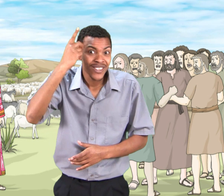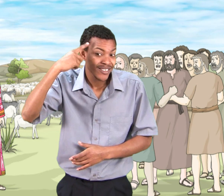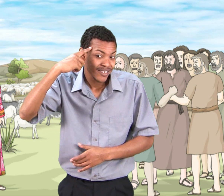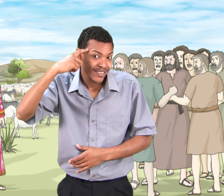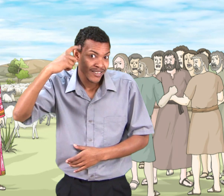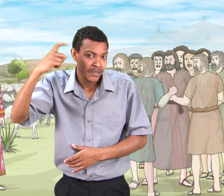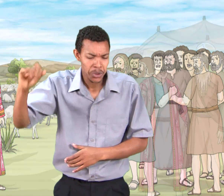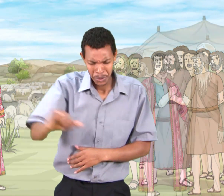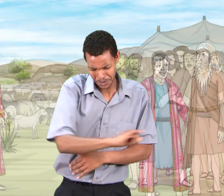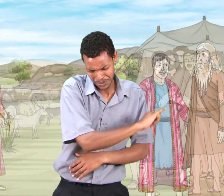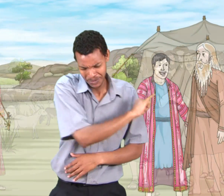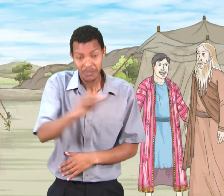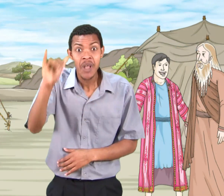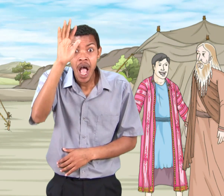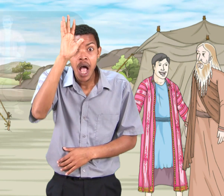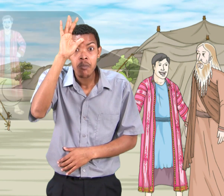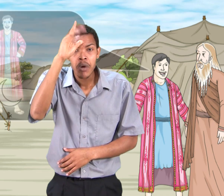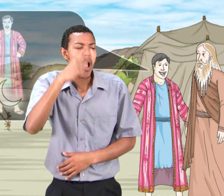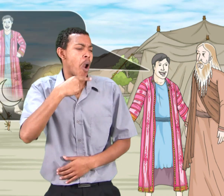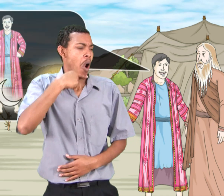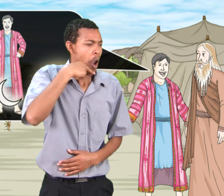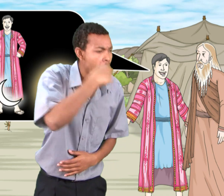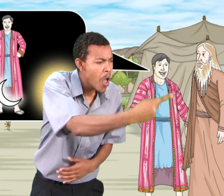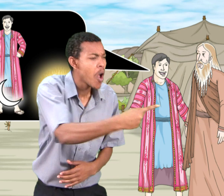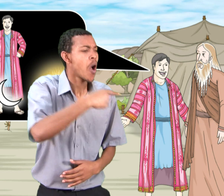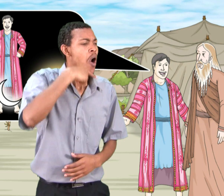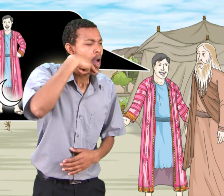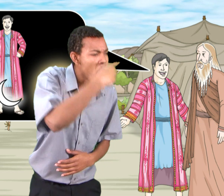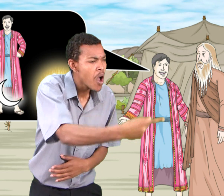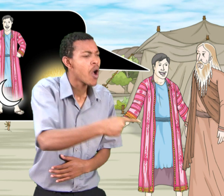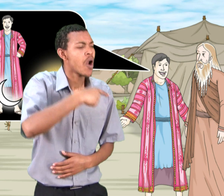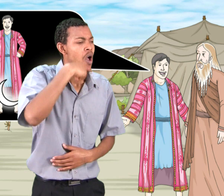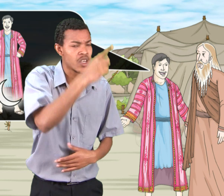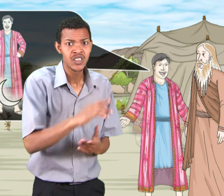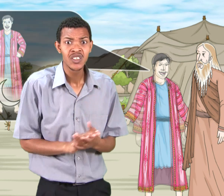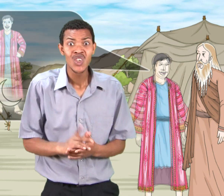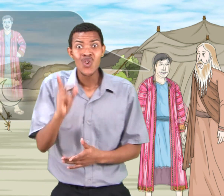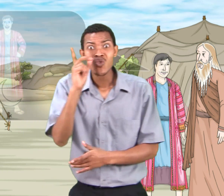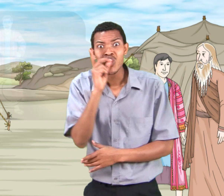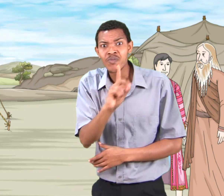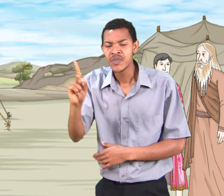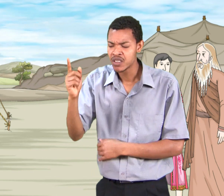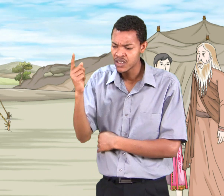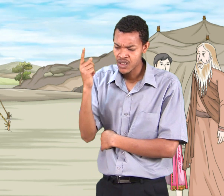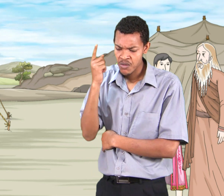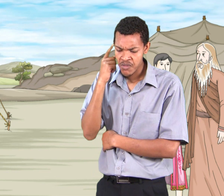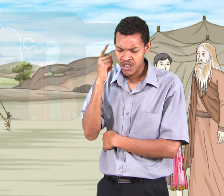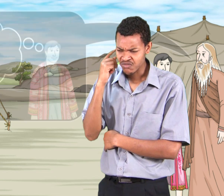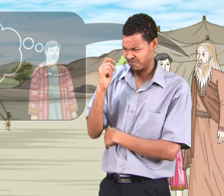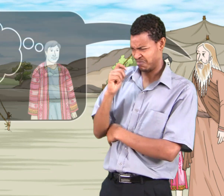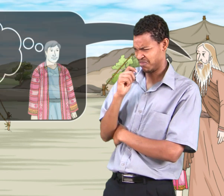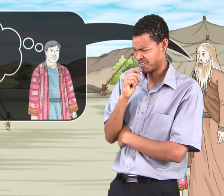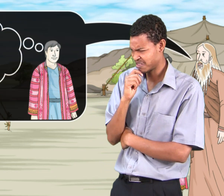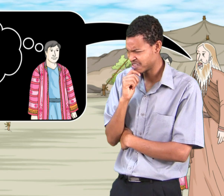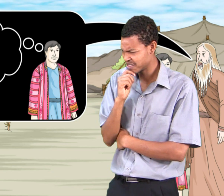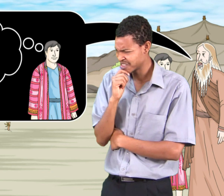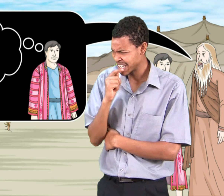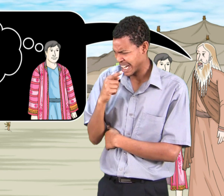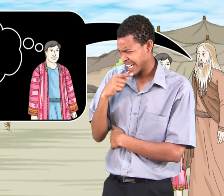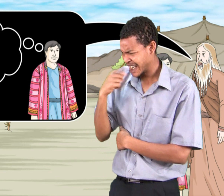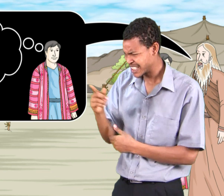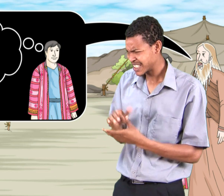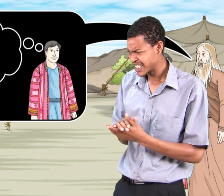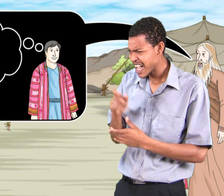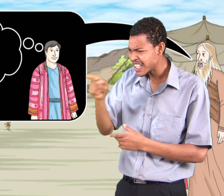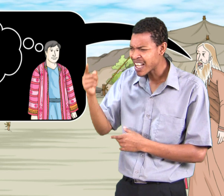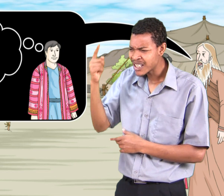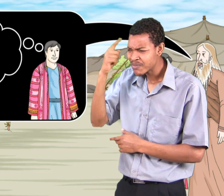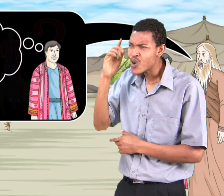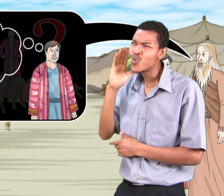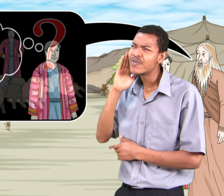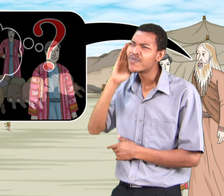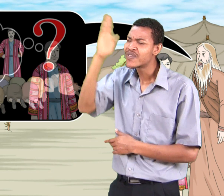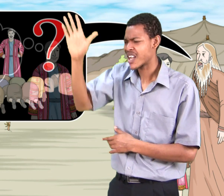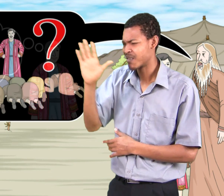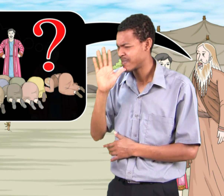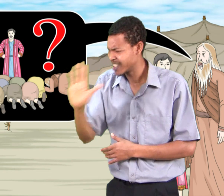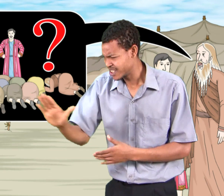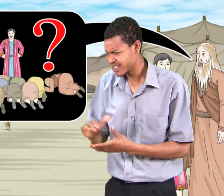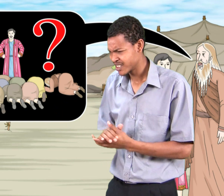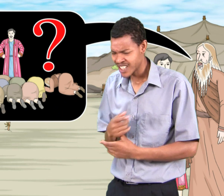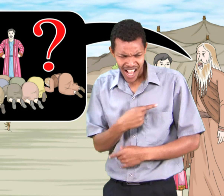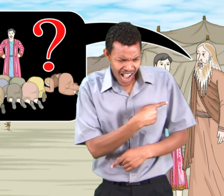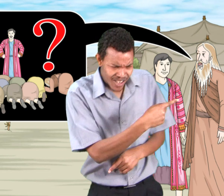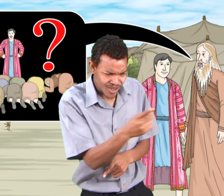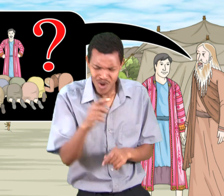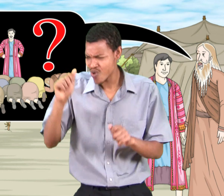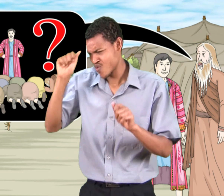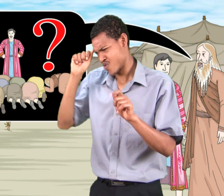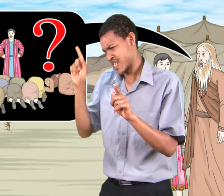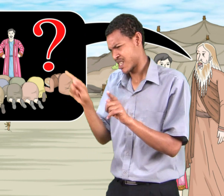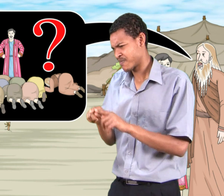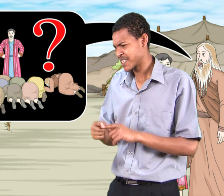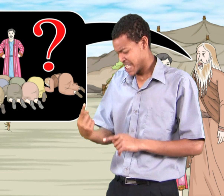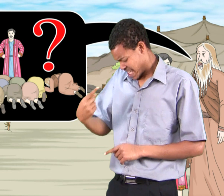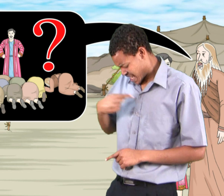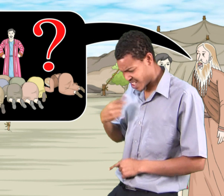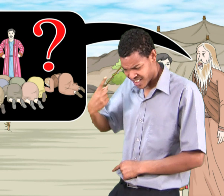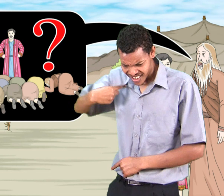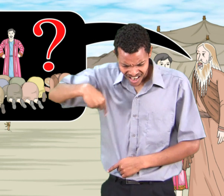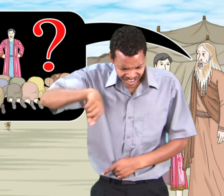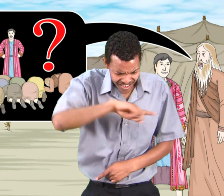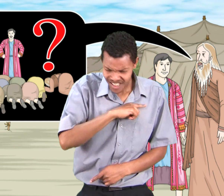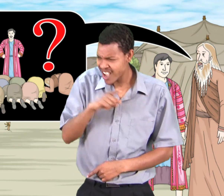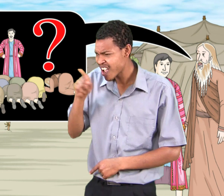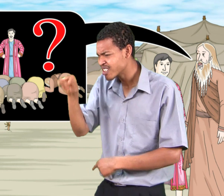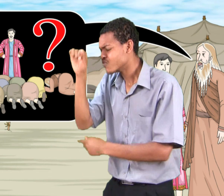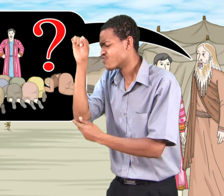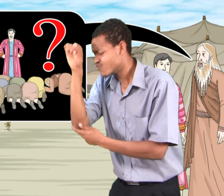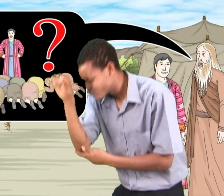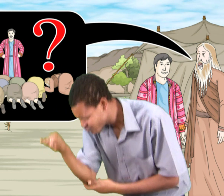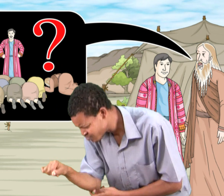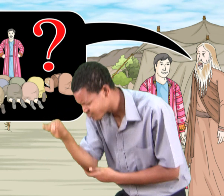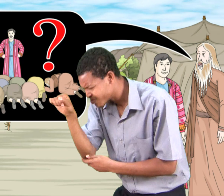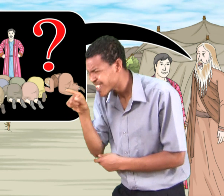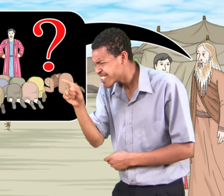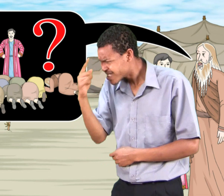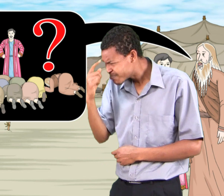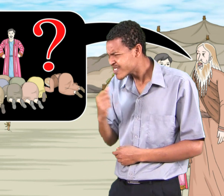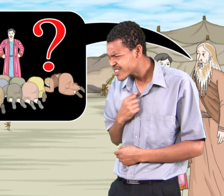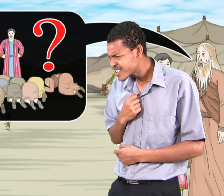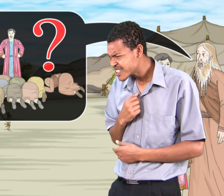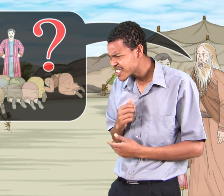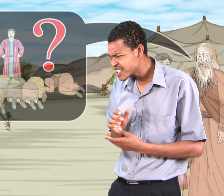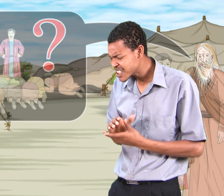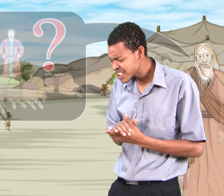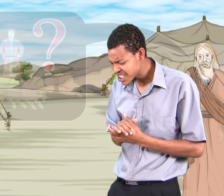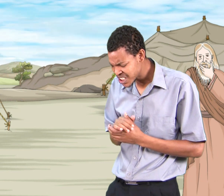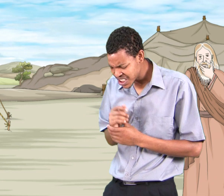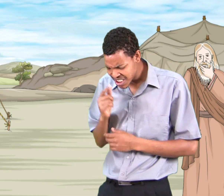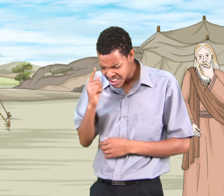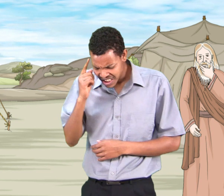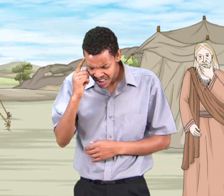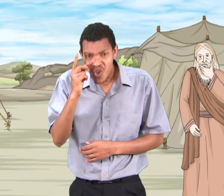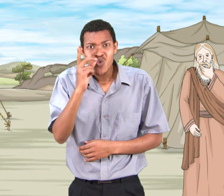He told his father and brothers, but his father rebuked him and said, “What is this dream that you have had? Will your mother and brothers and I actually come and bow down to the ground before you?”